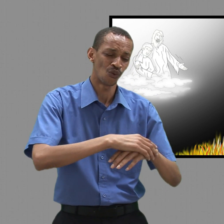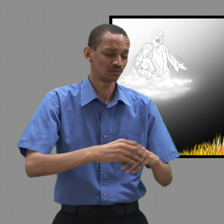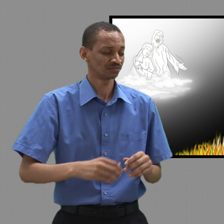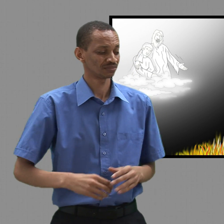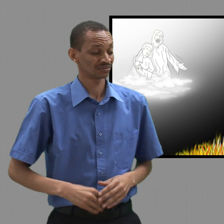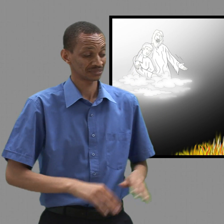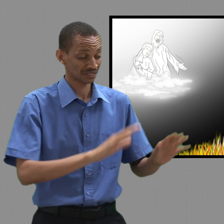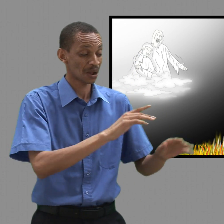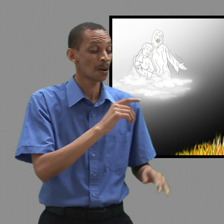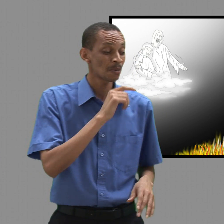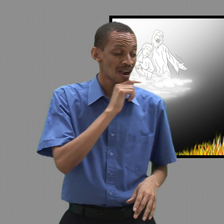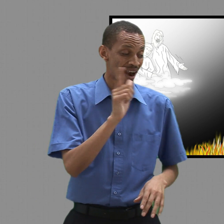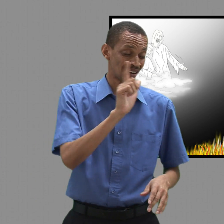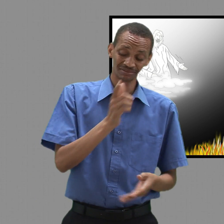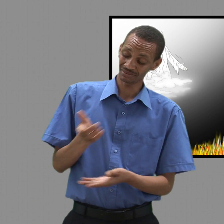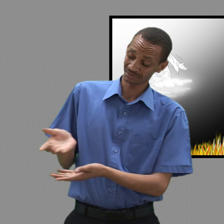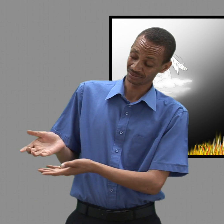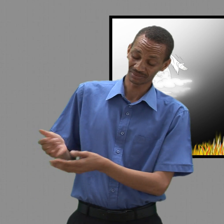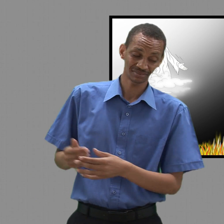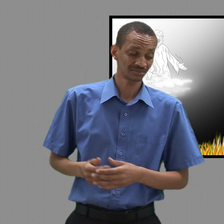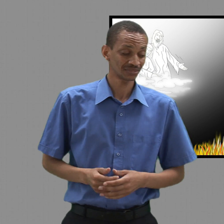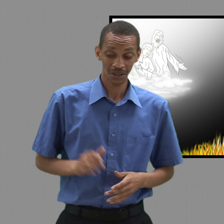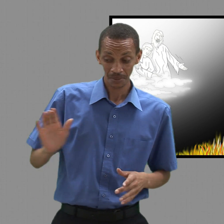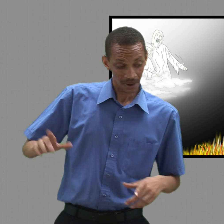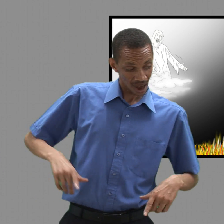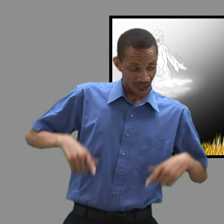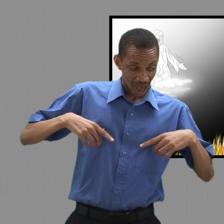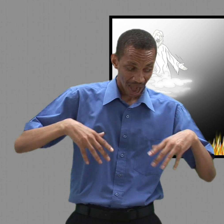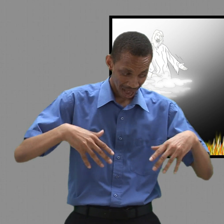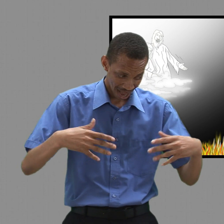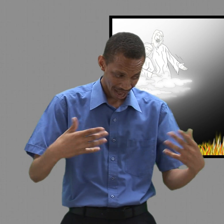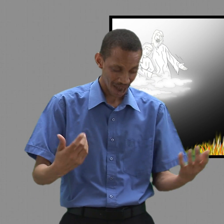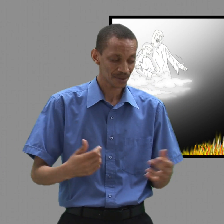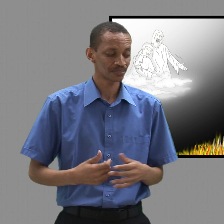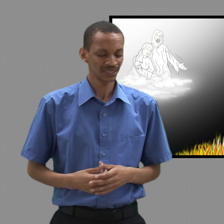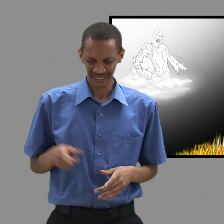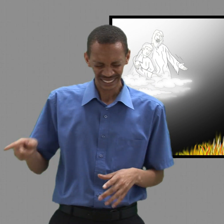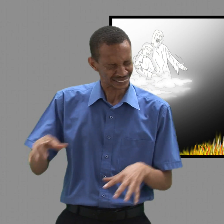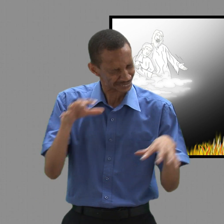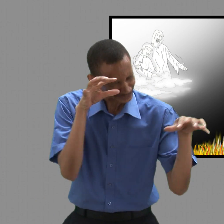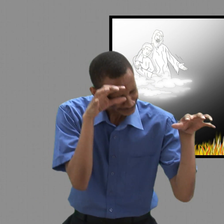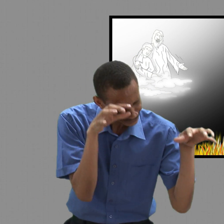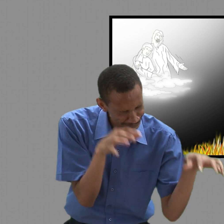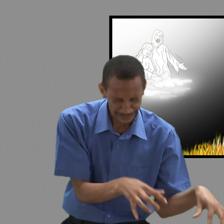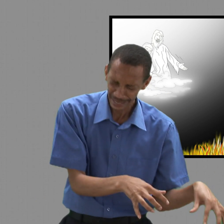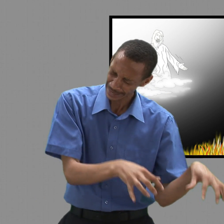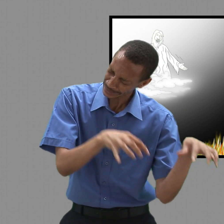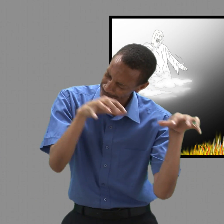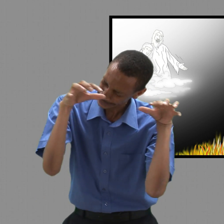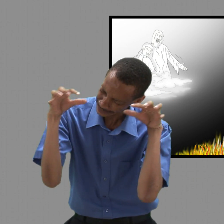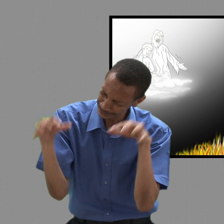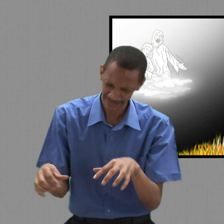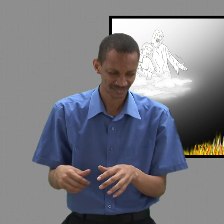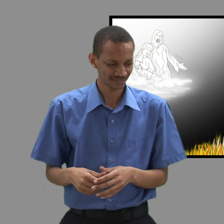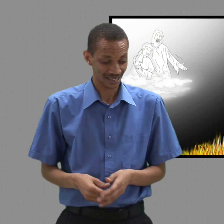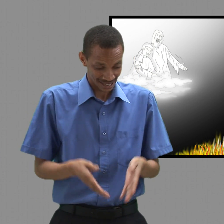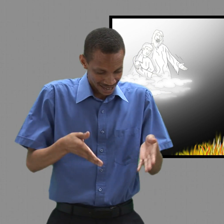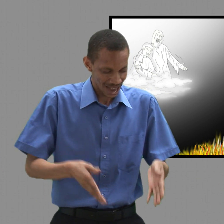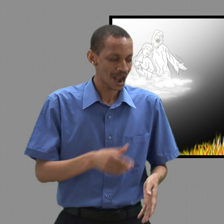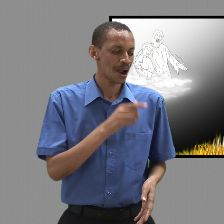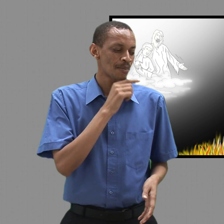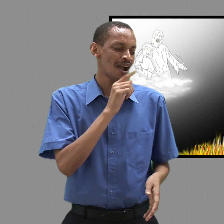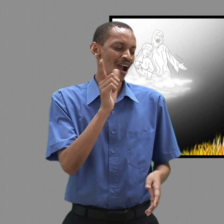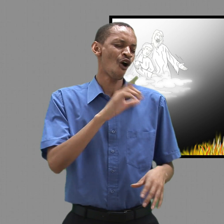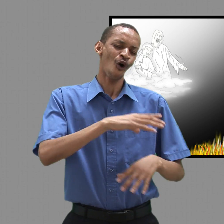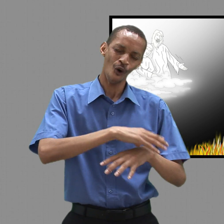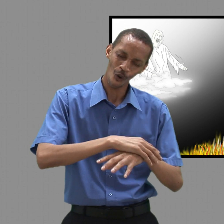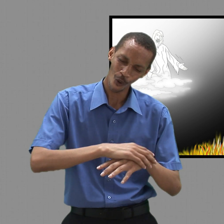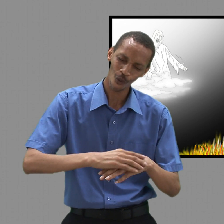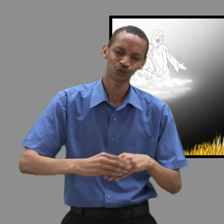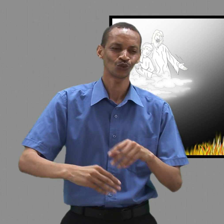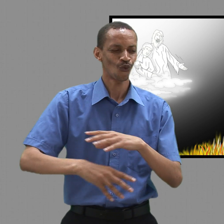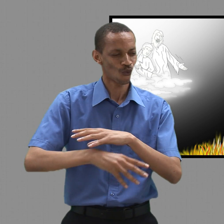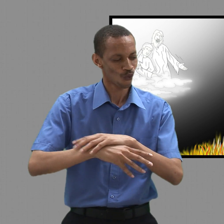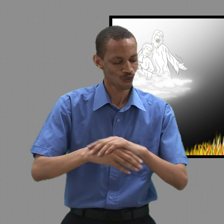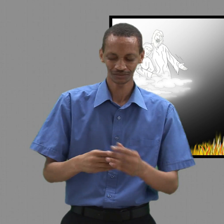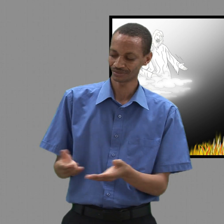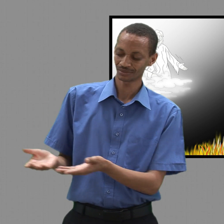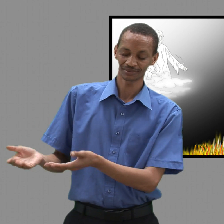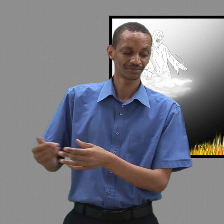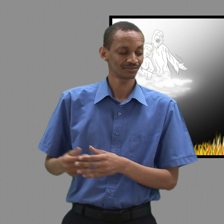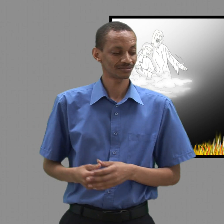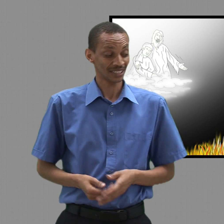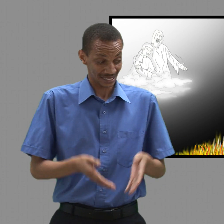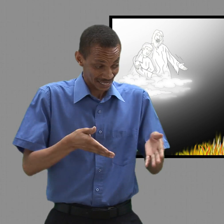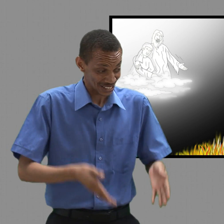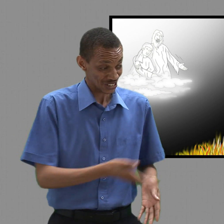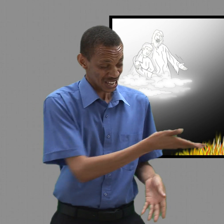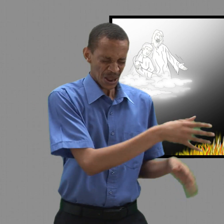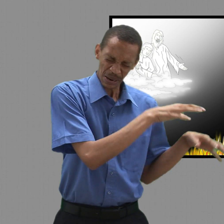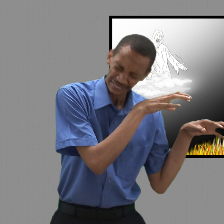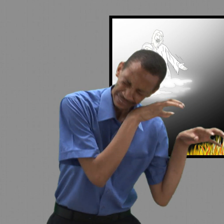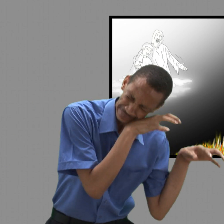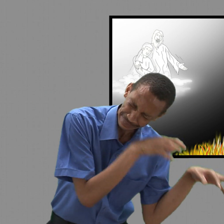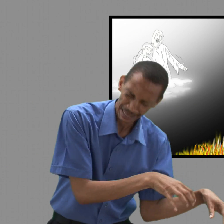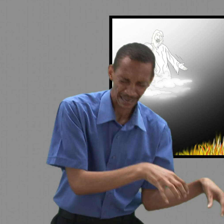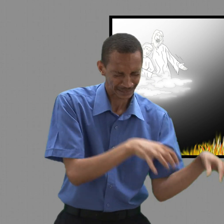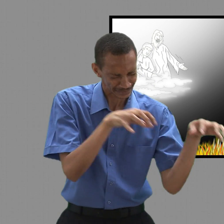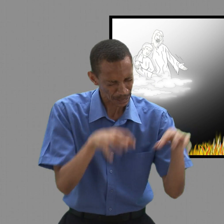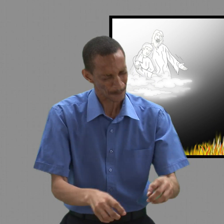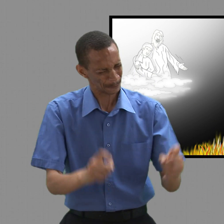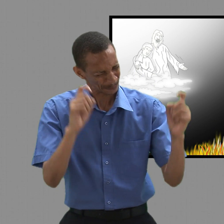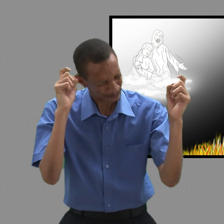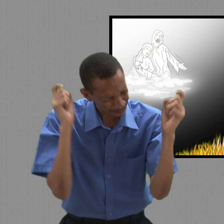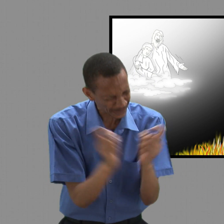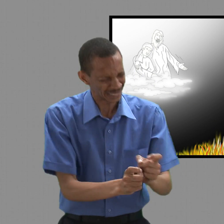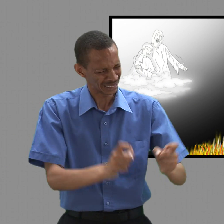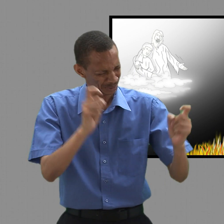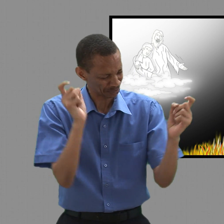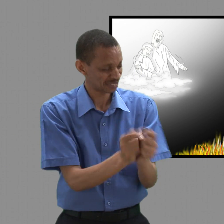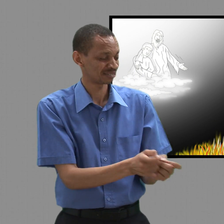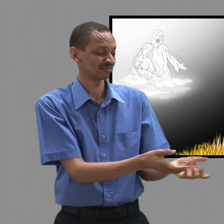But now he is comforted here, while you are in agony.